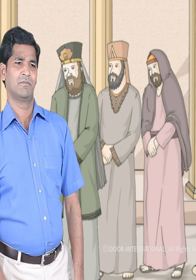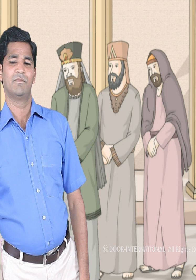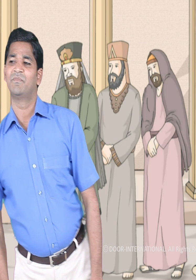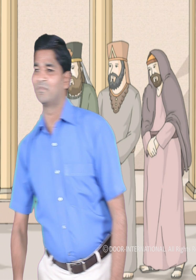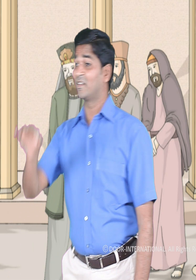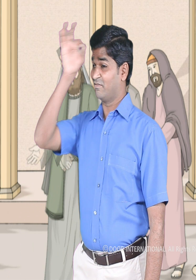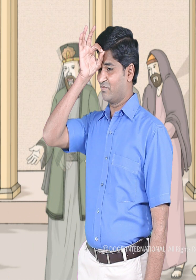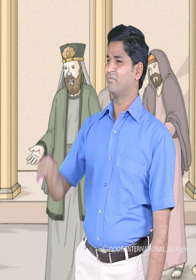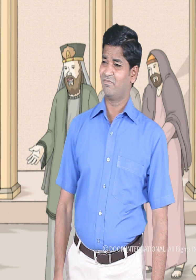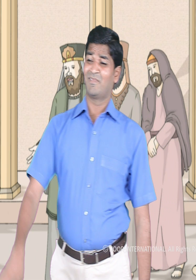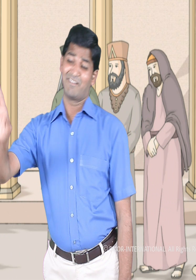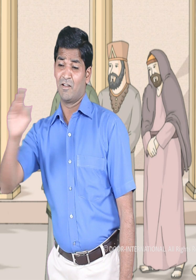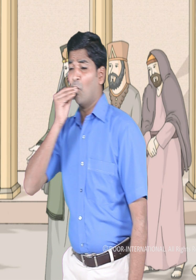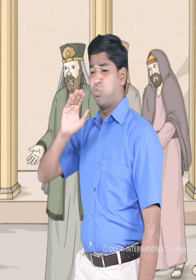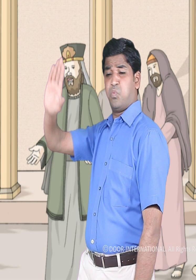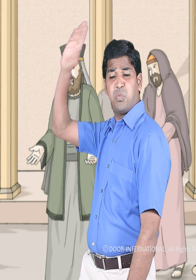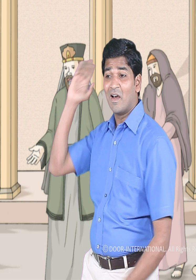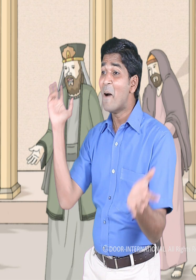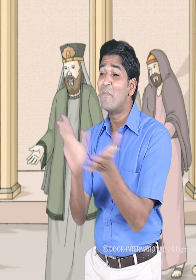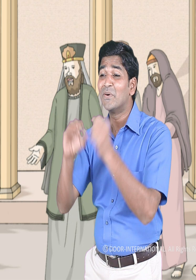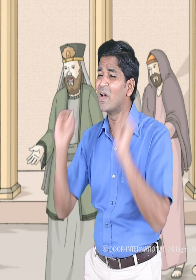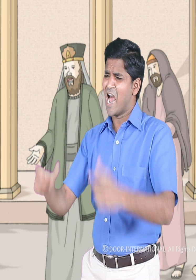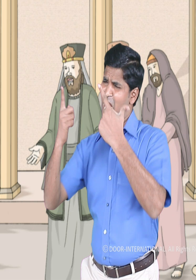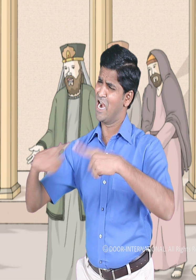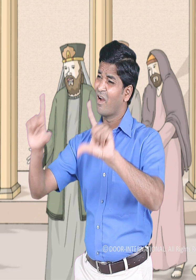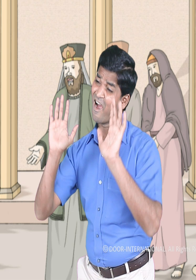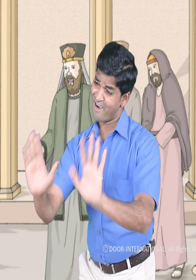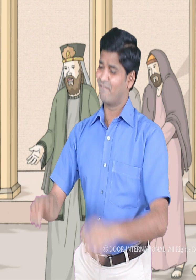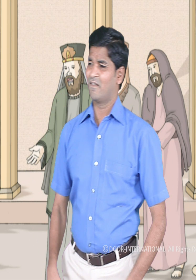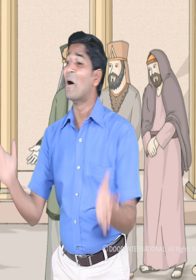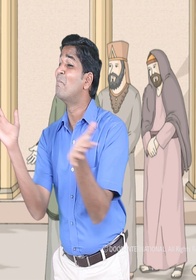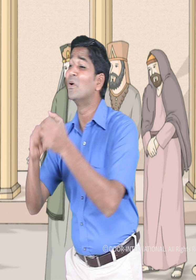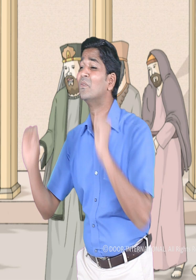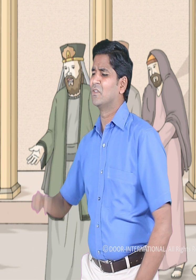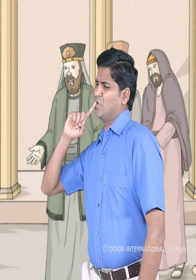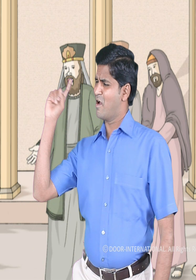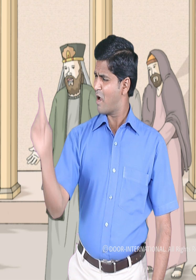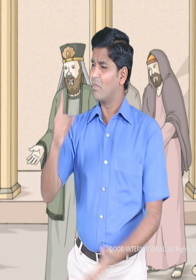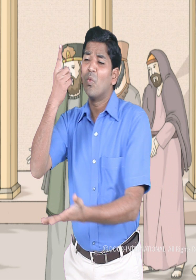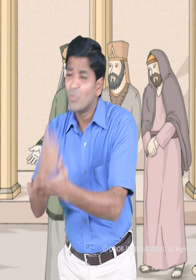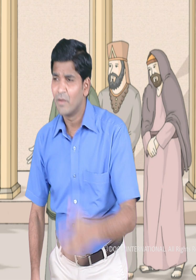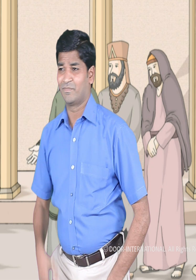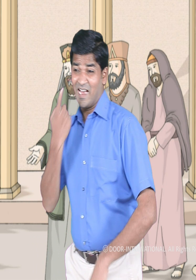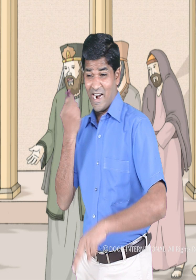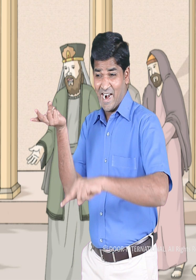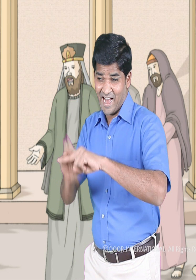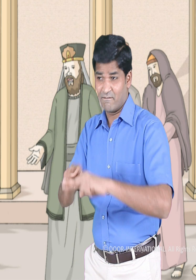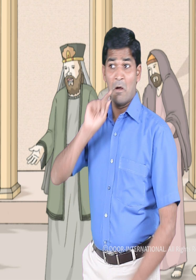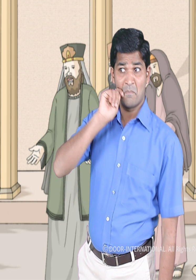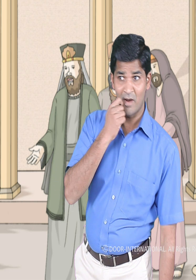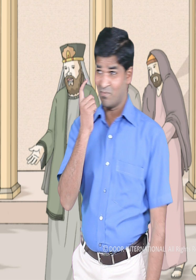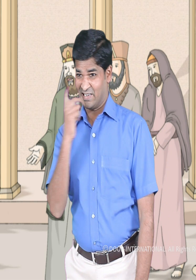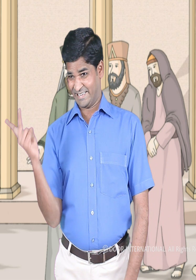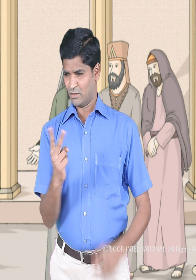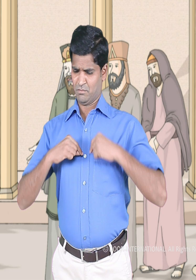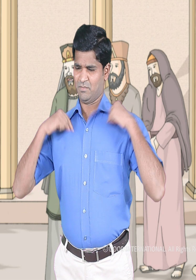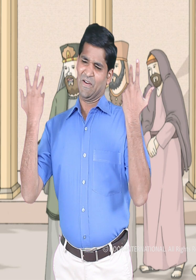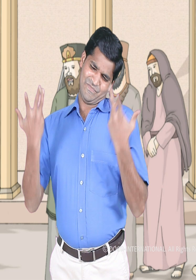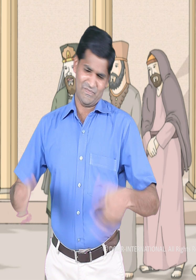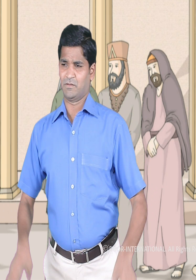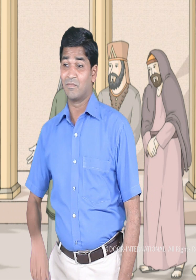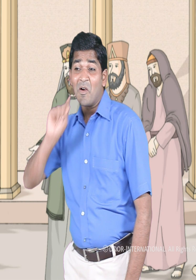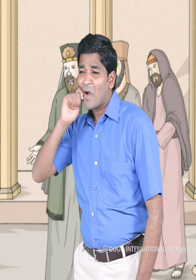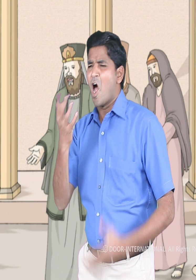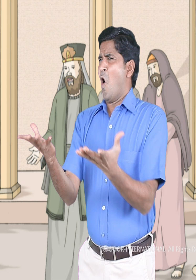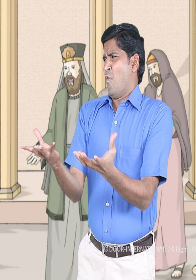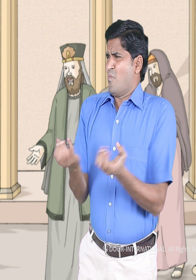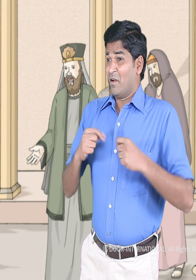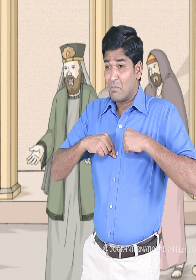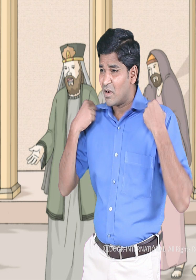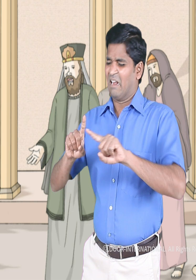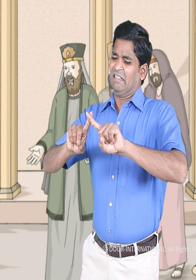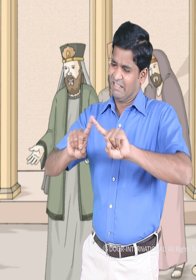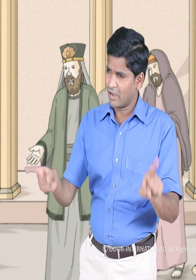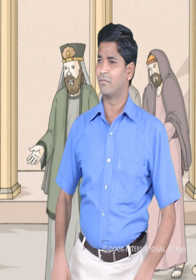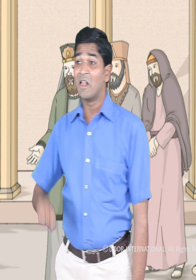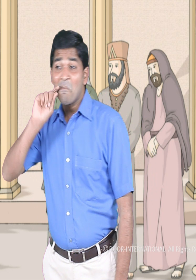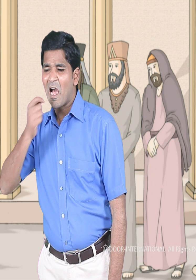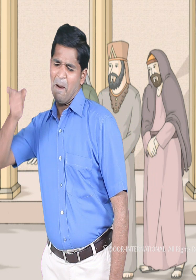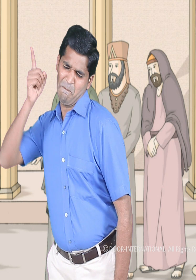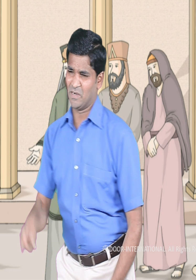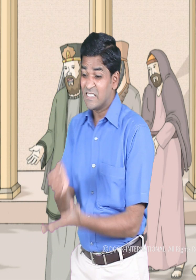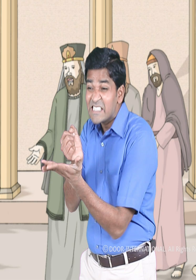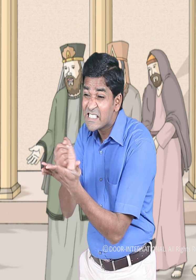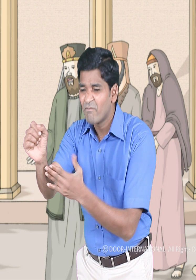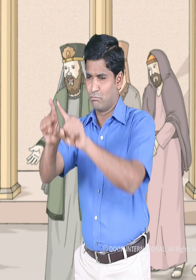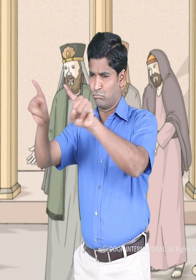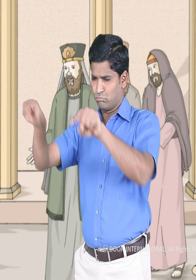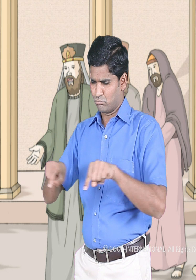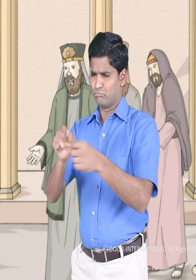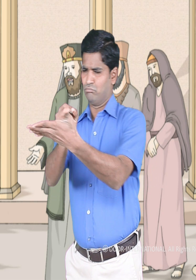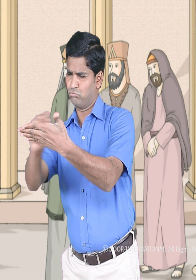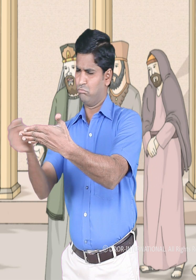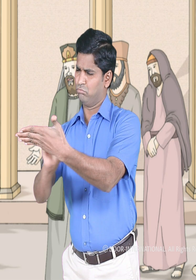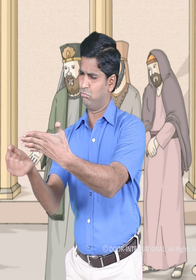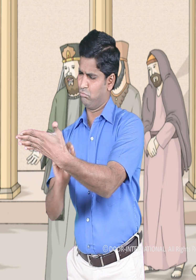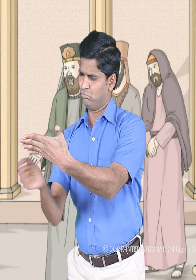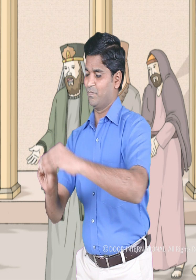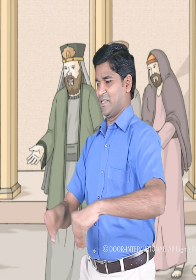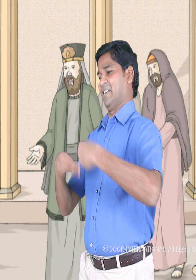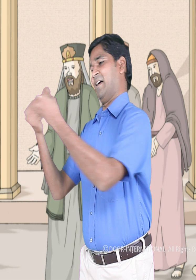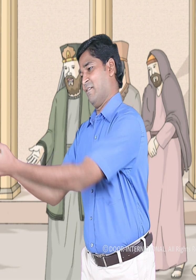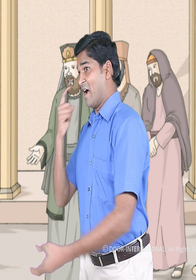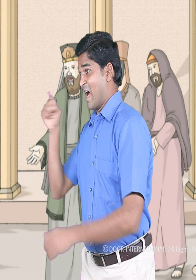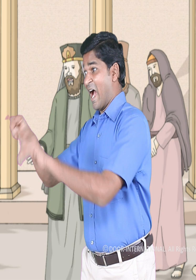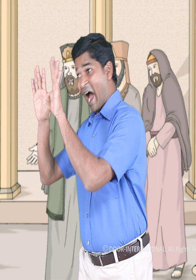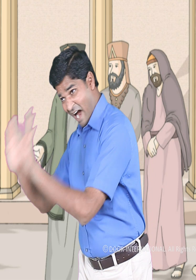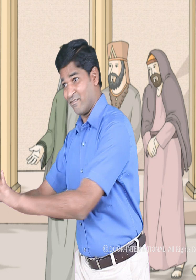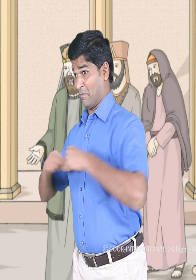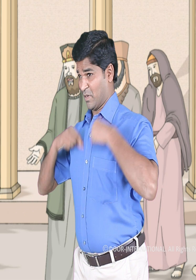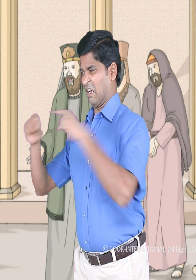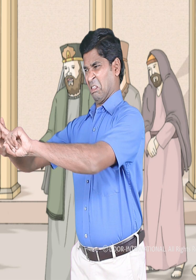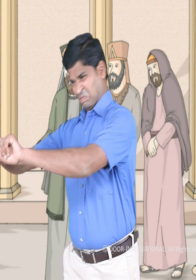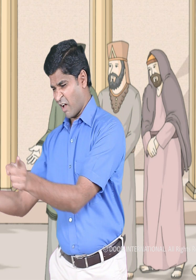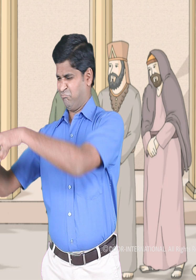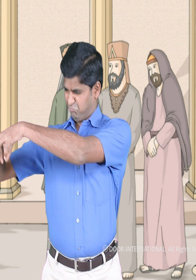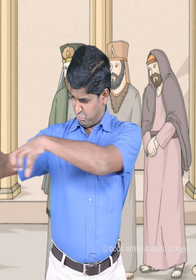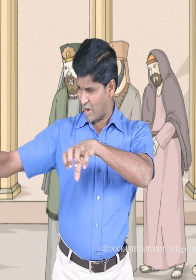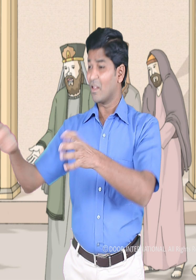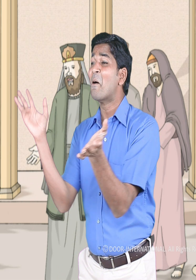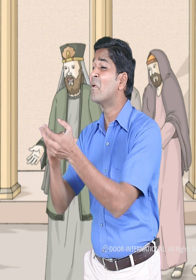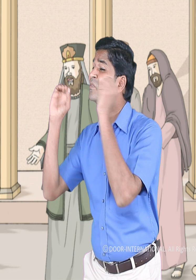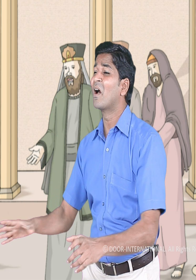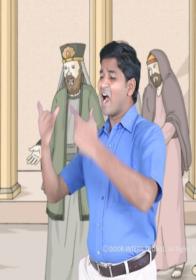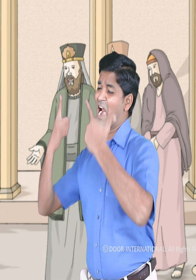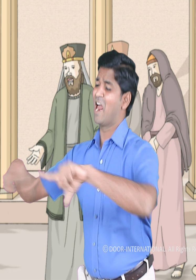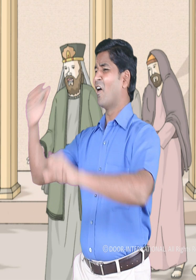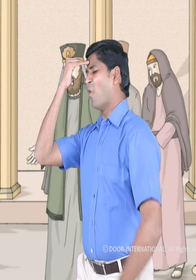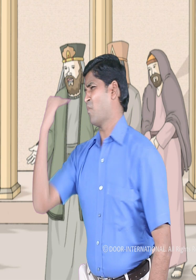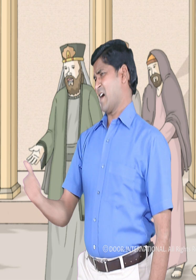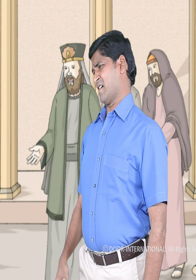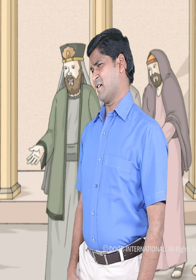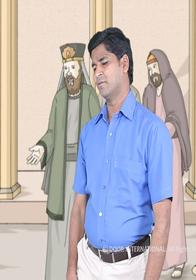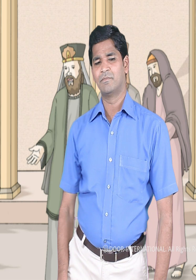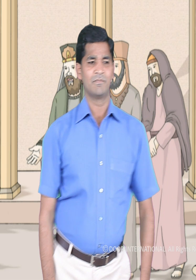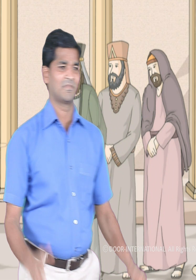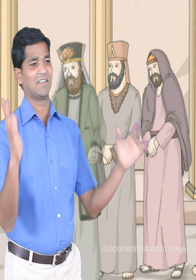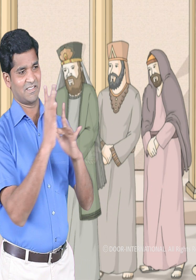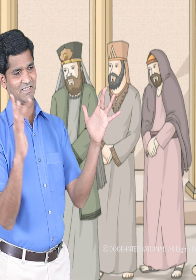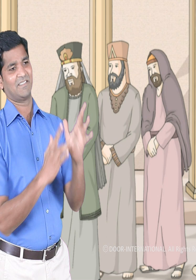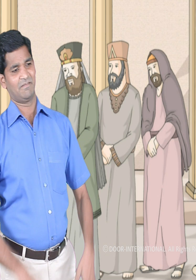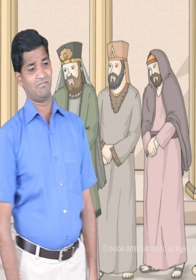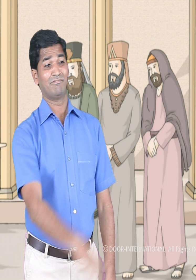“Why then,” they asked, “did Moses order a man to give his wife a certificate of divorce and send her away?”